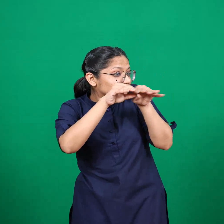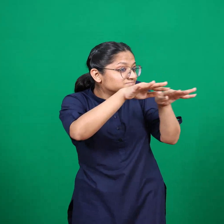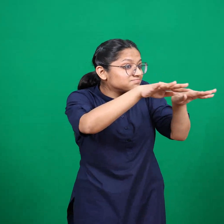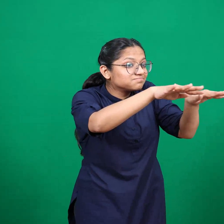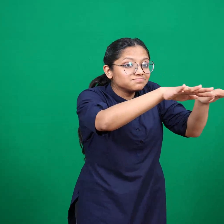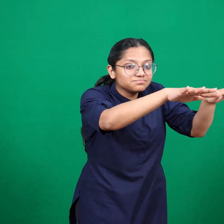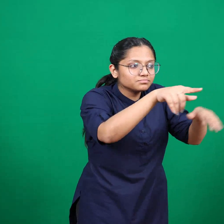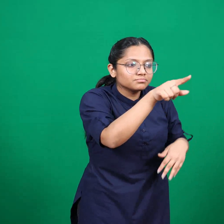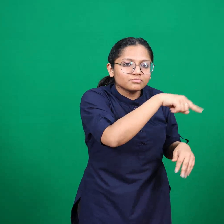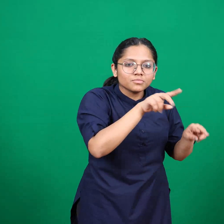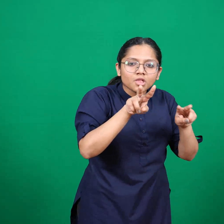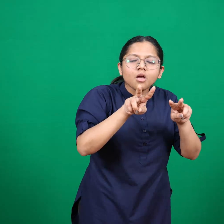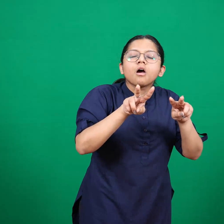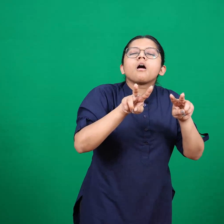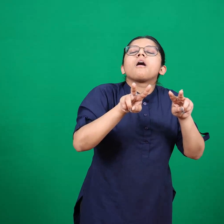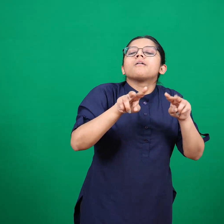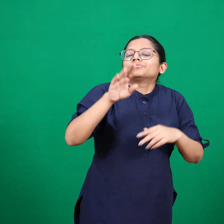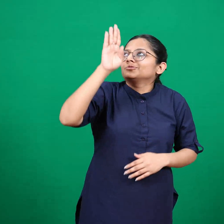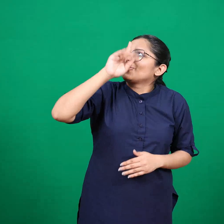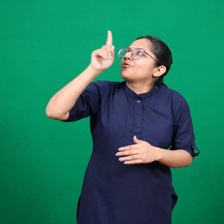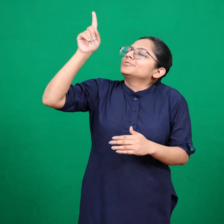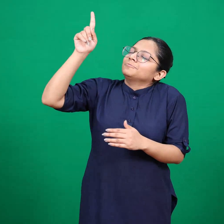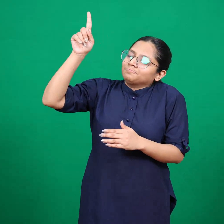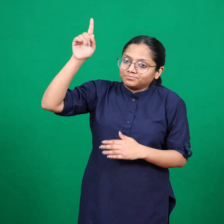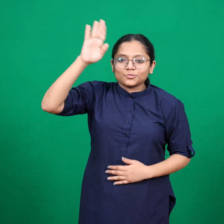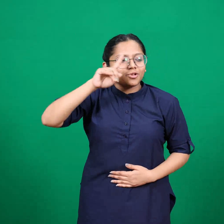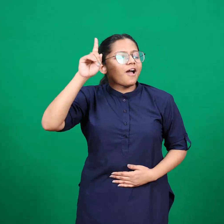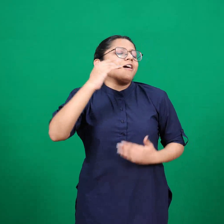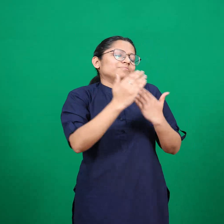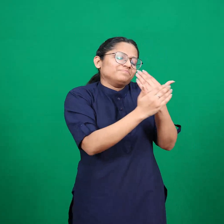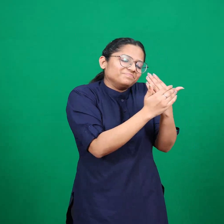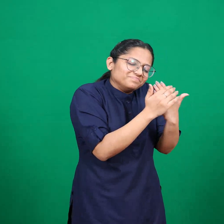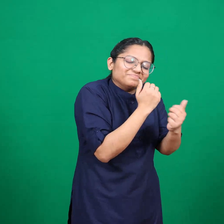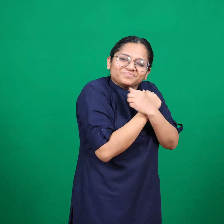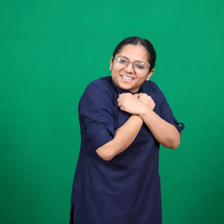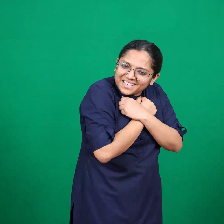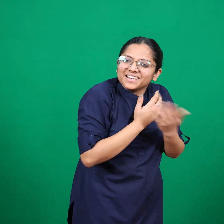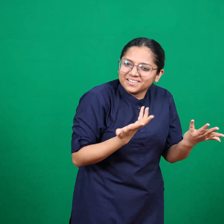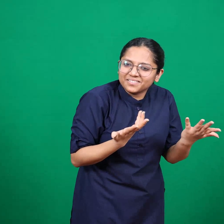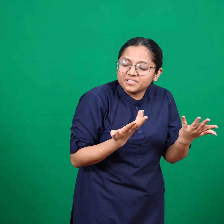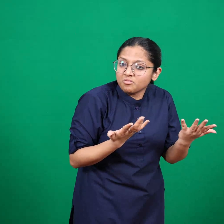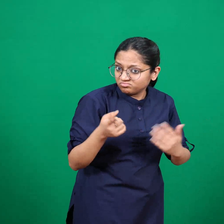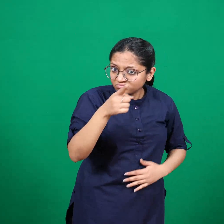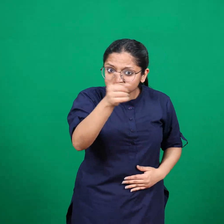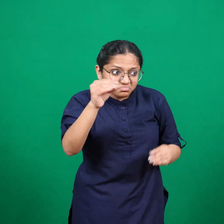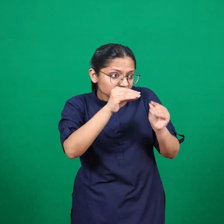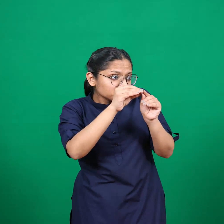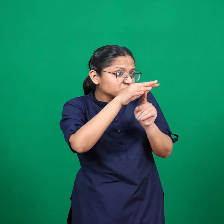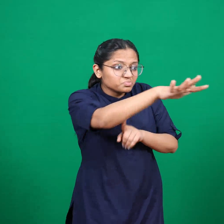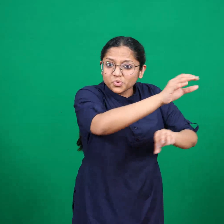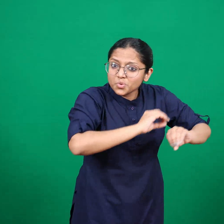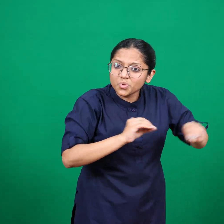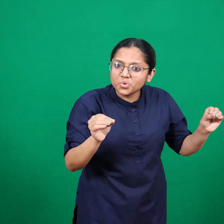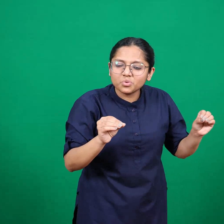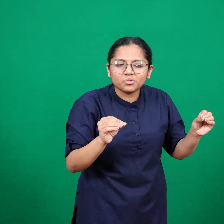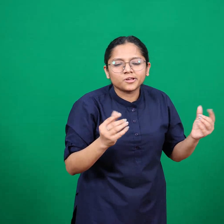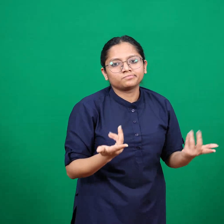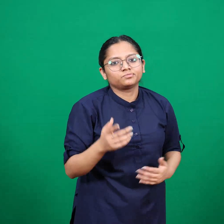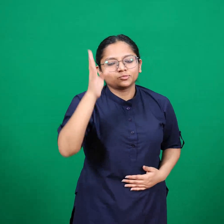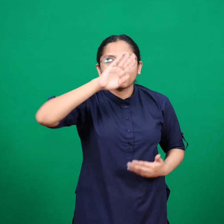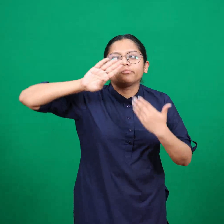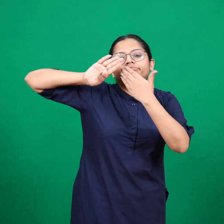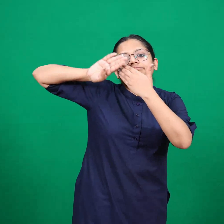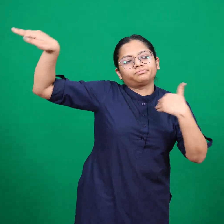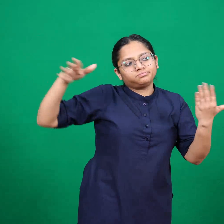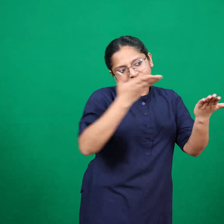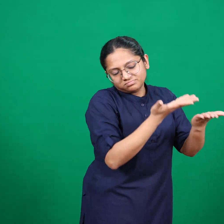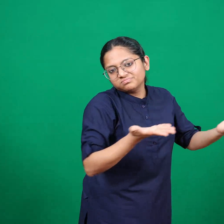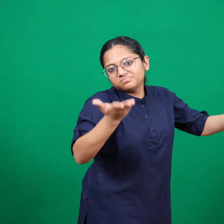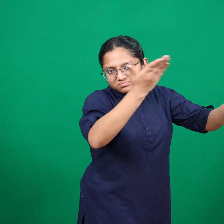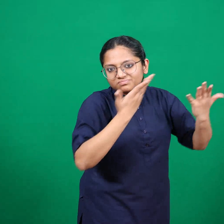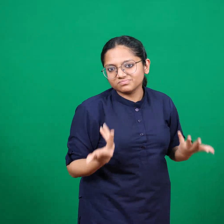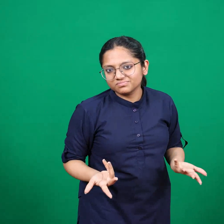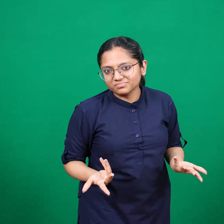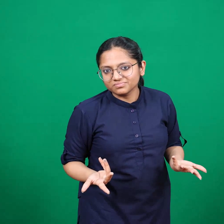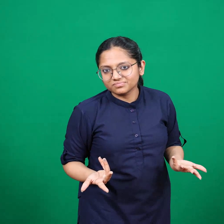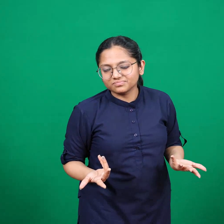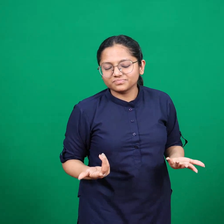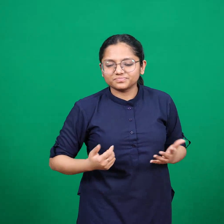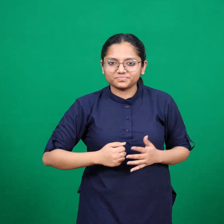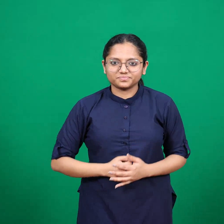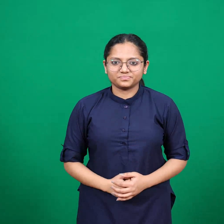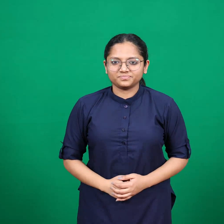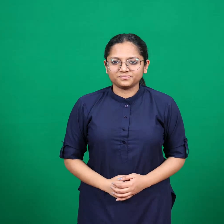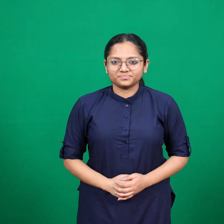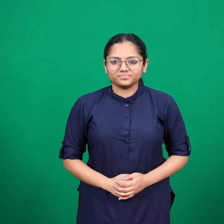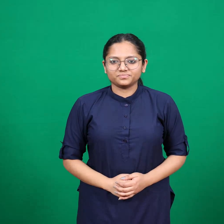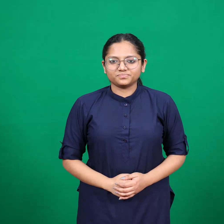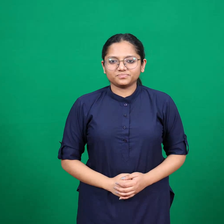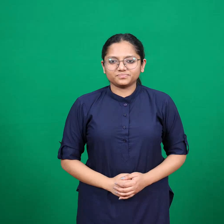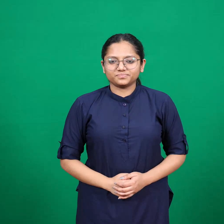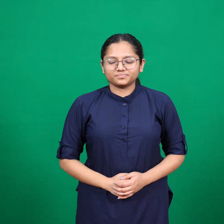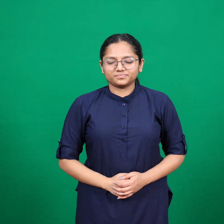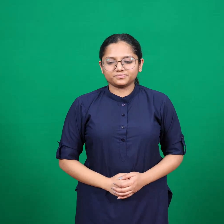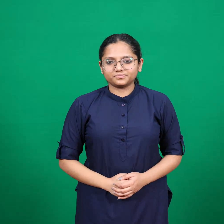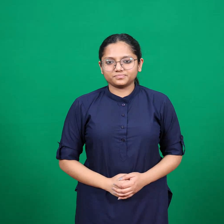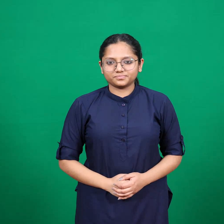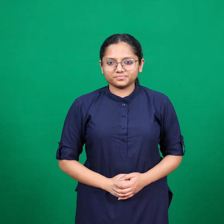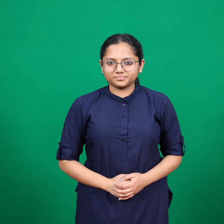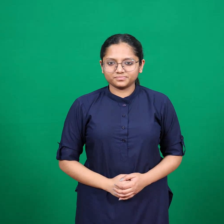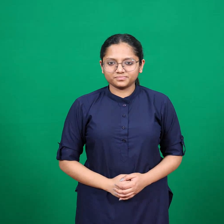Otherwise your children would be unclean, but now they are holy.